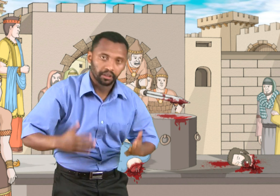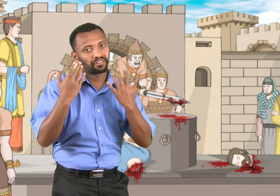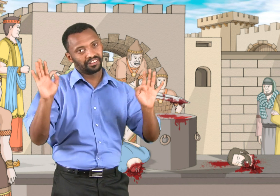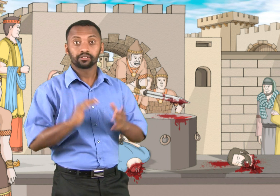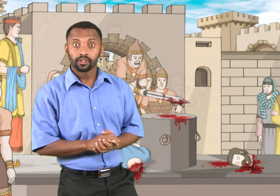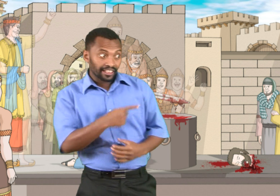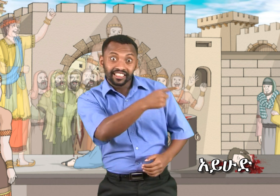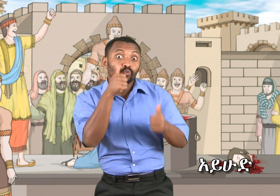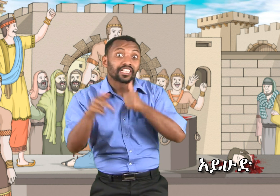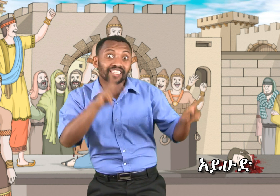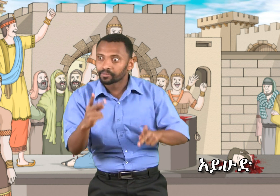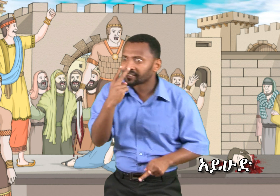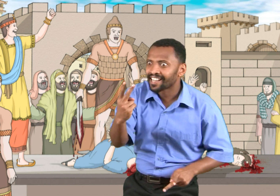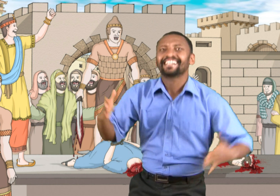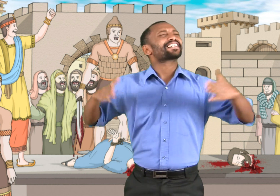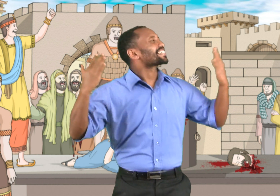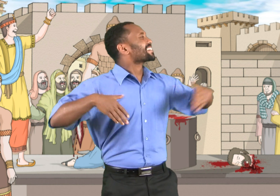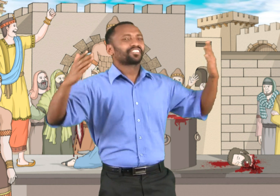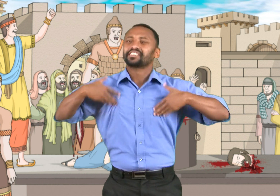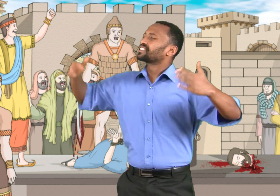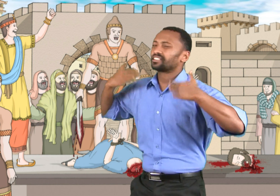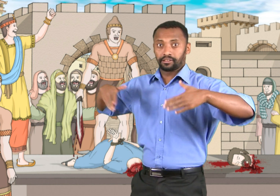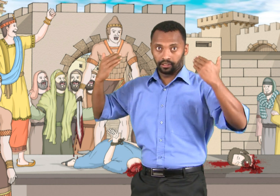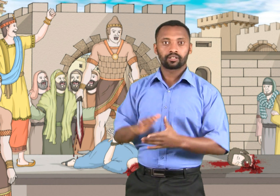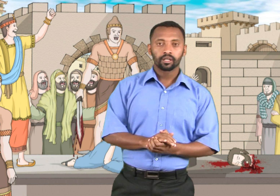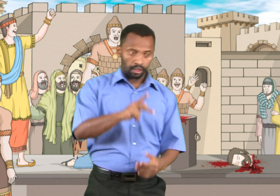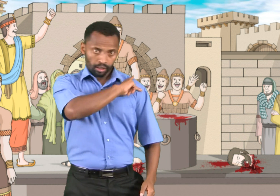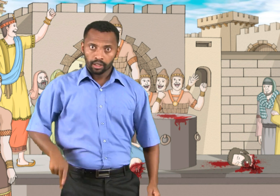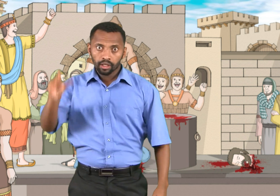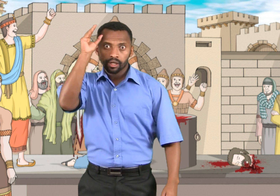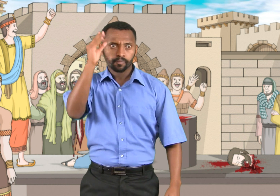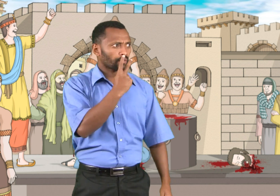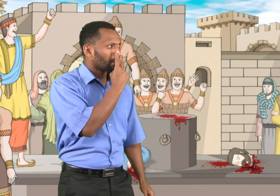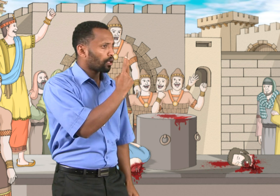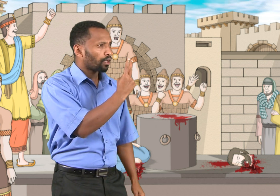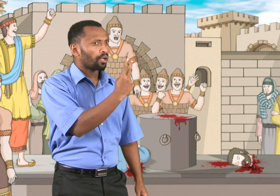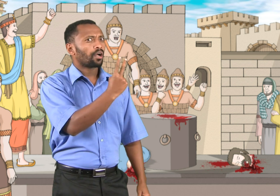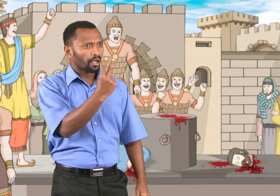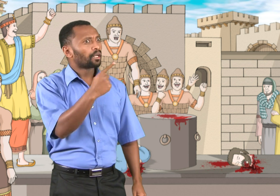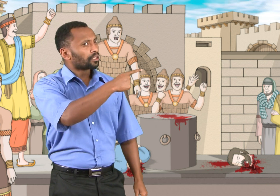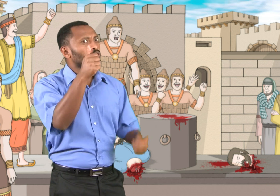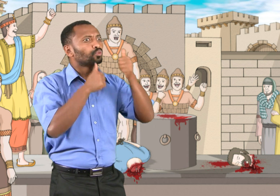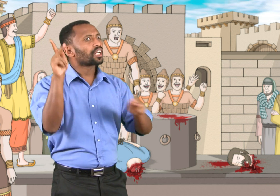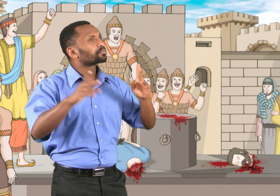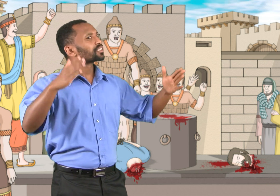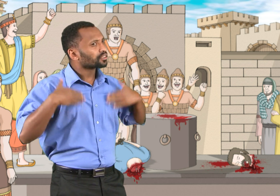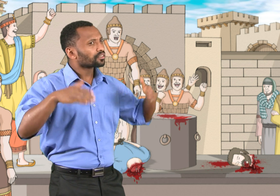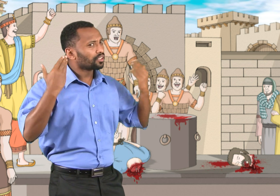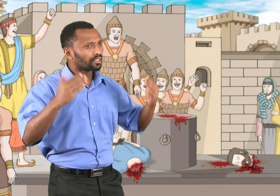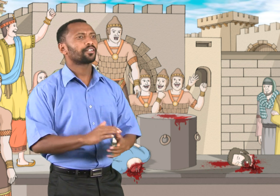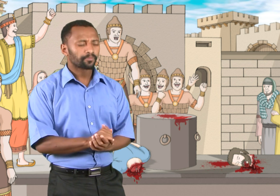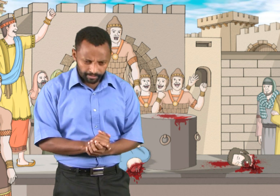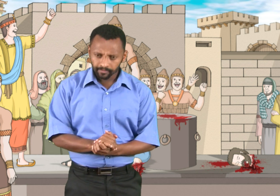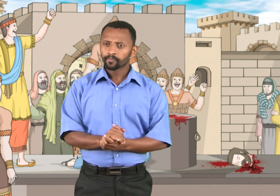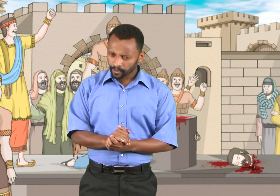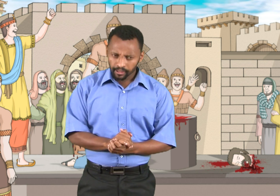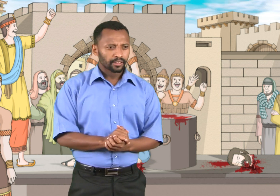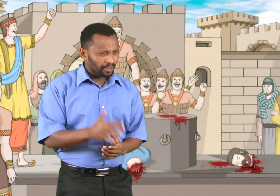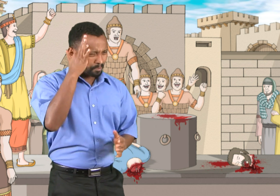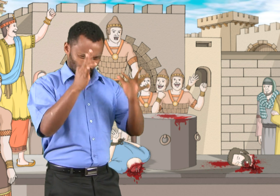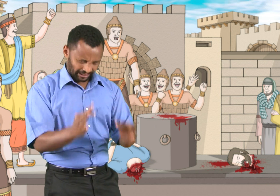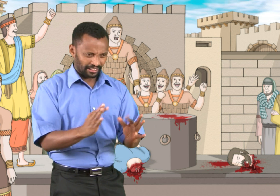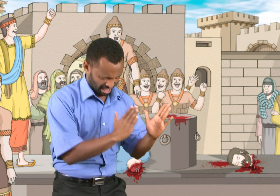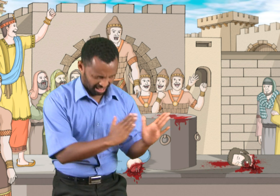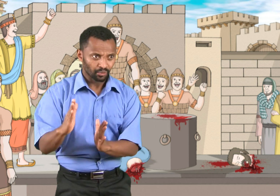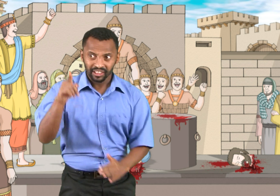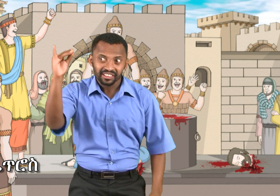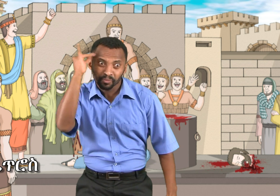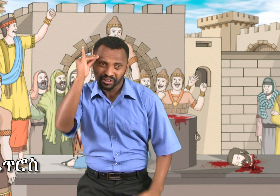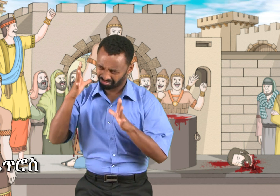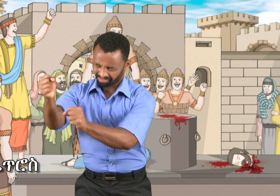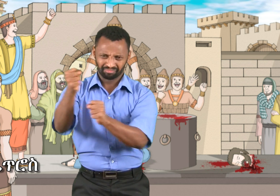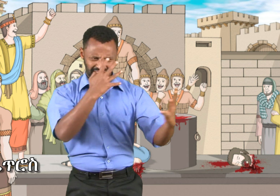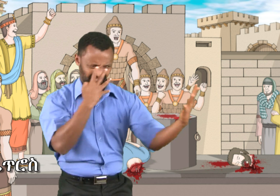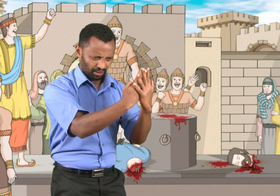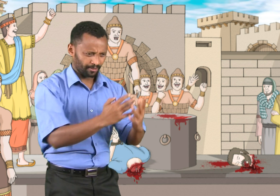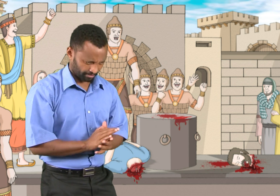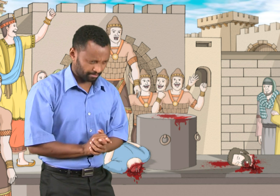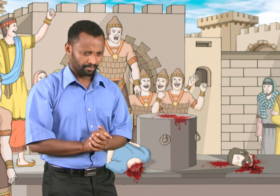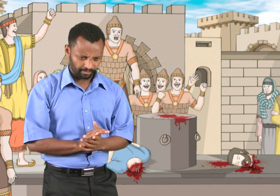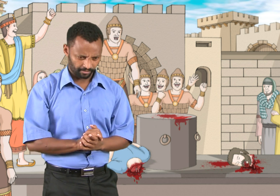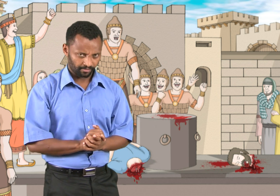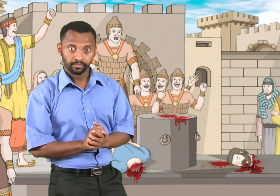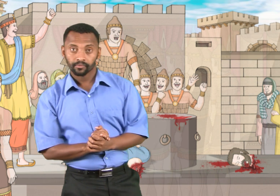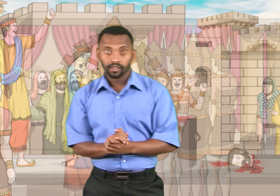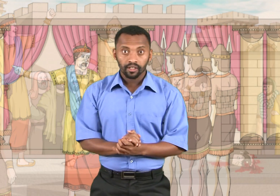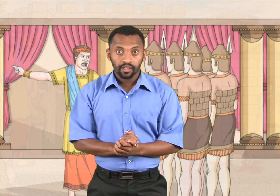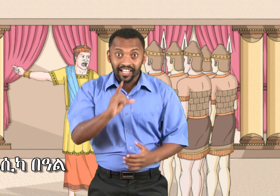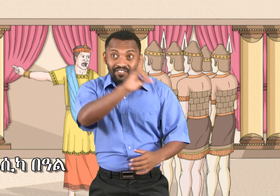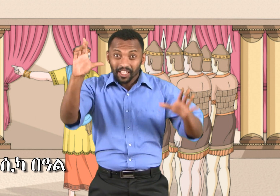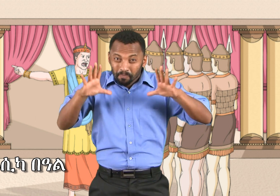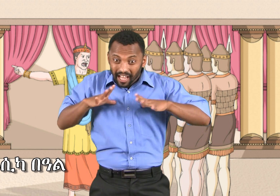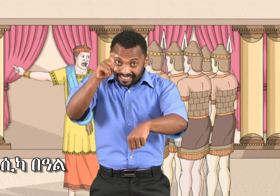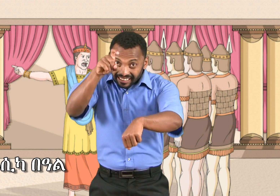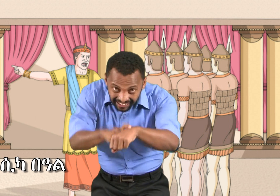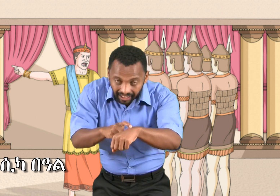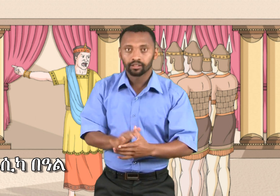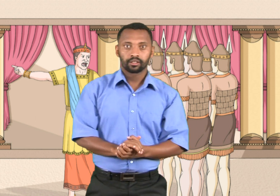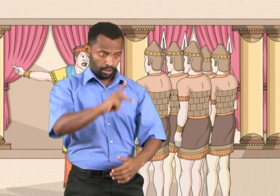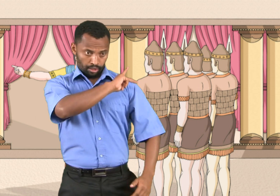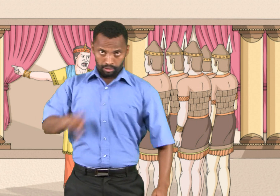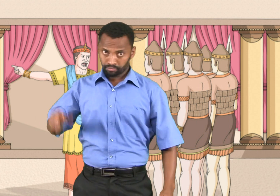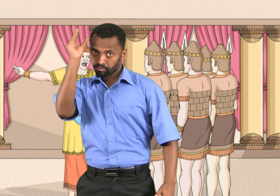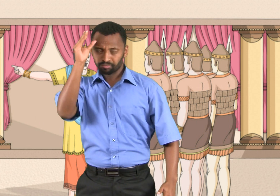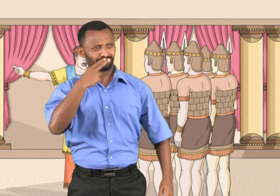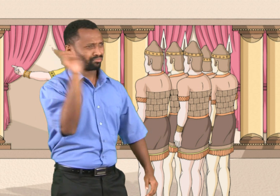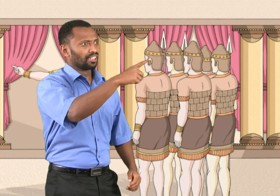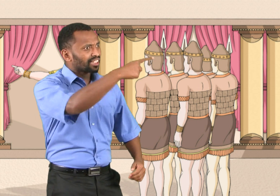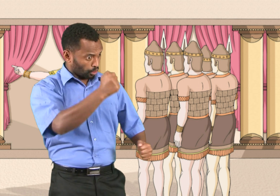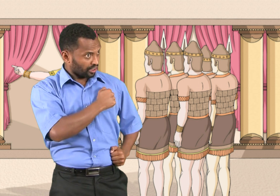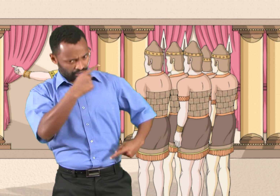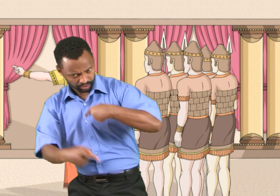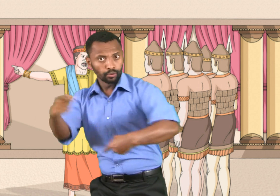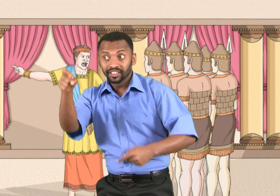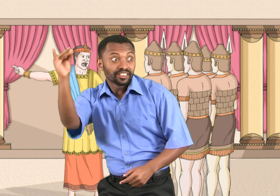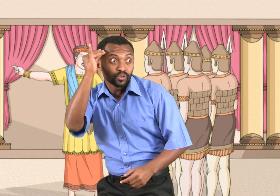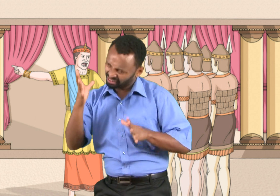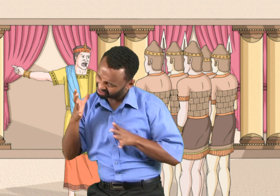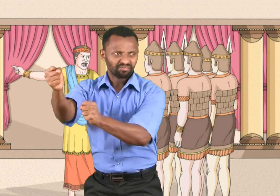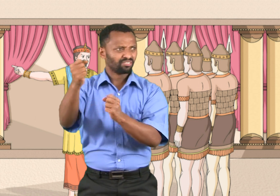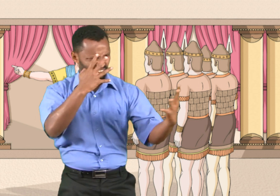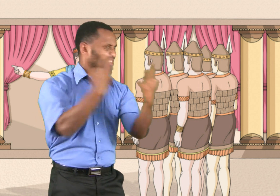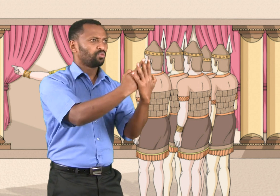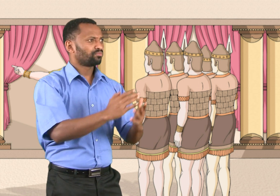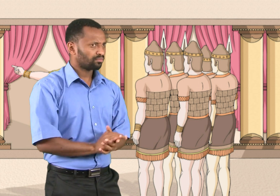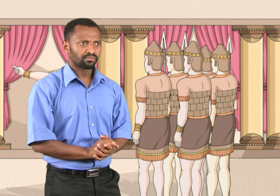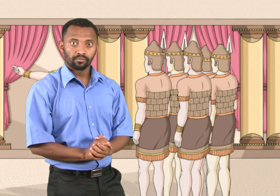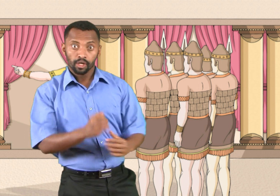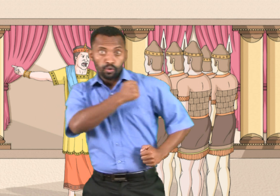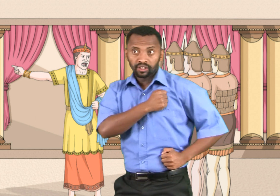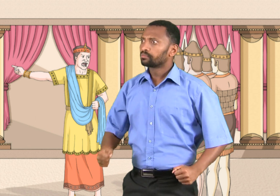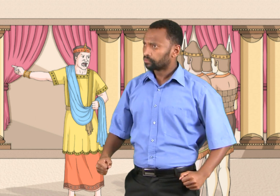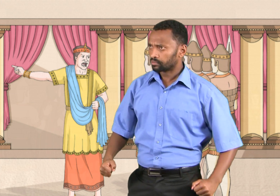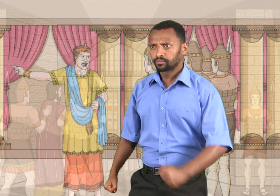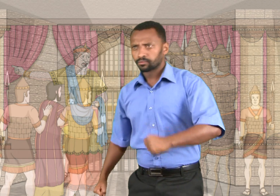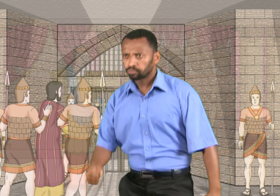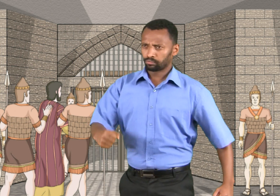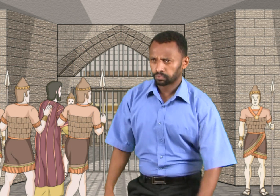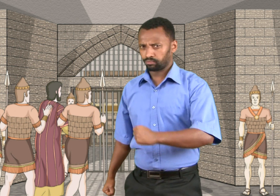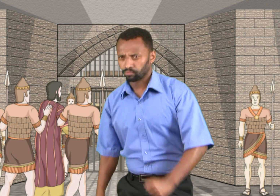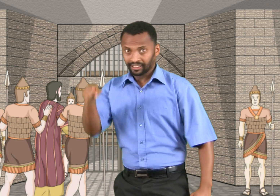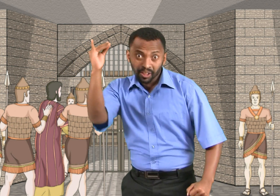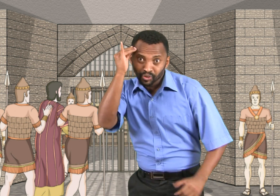And seeing that this pleased the Jews, Herod proceeded to seize Peter during the Feast of Unleavened Bread.